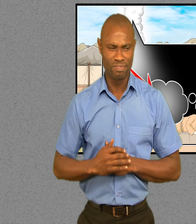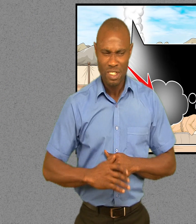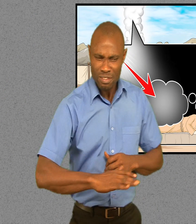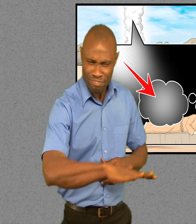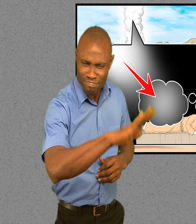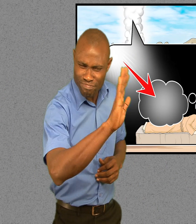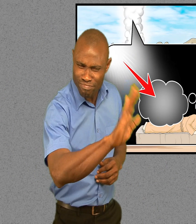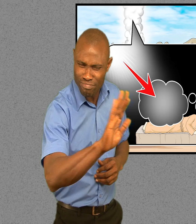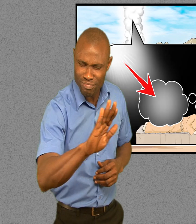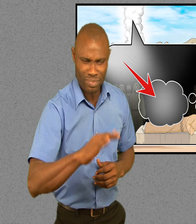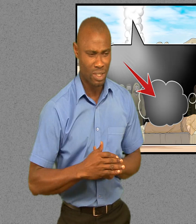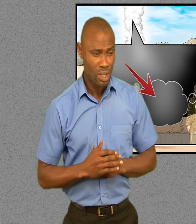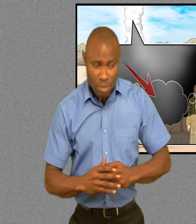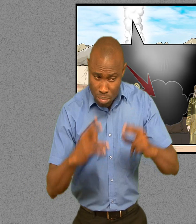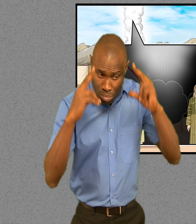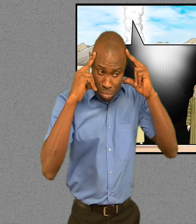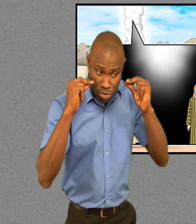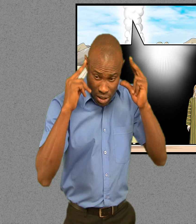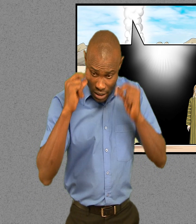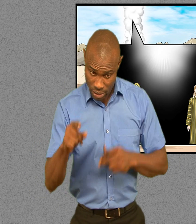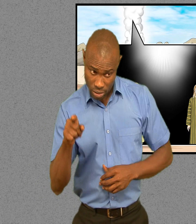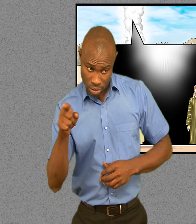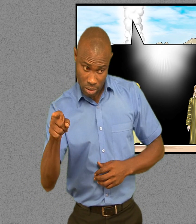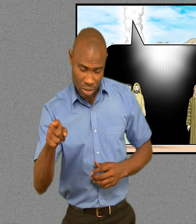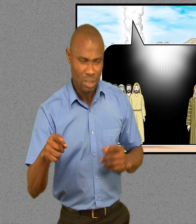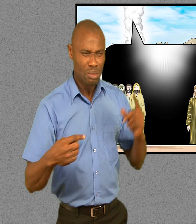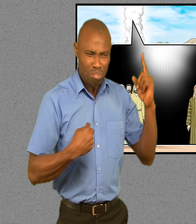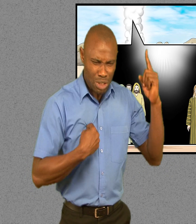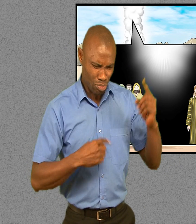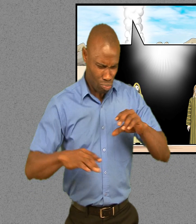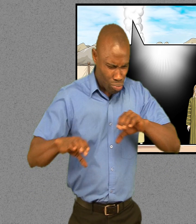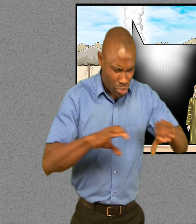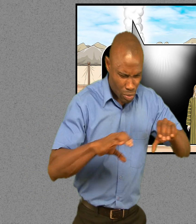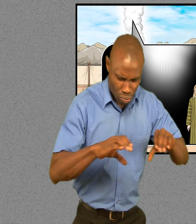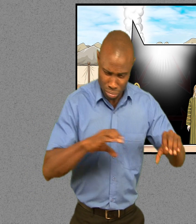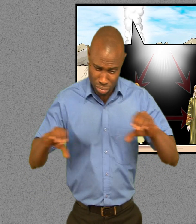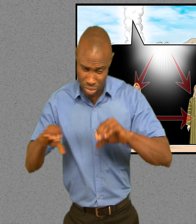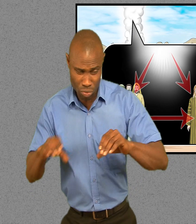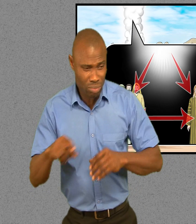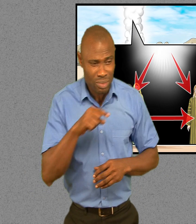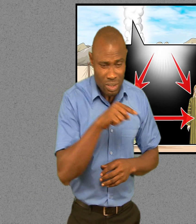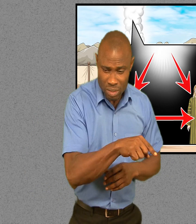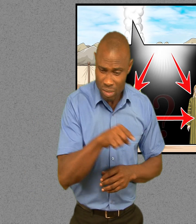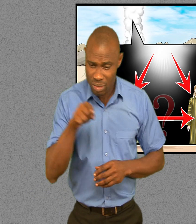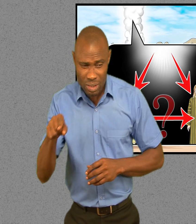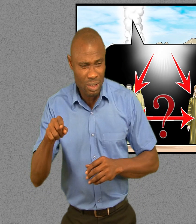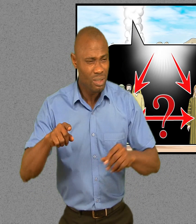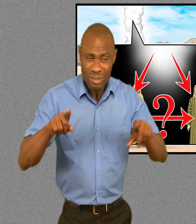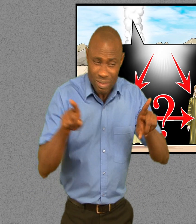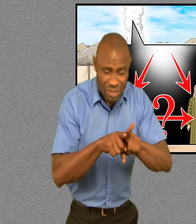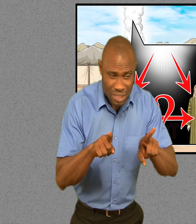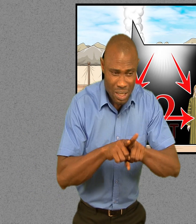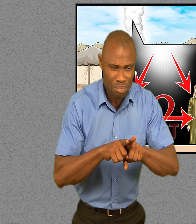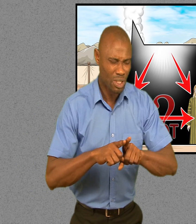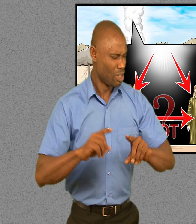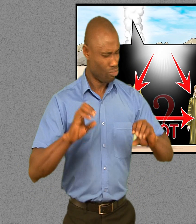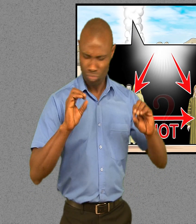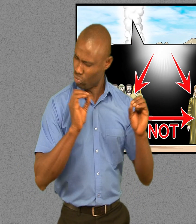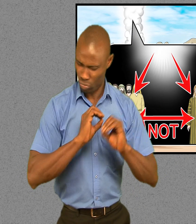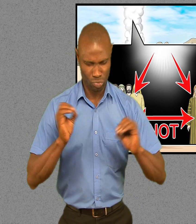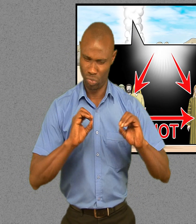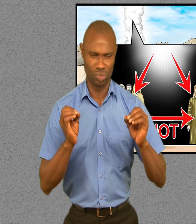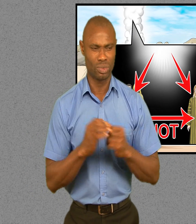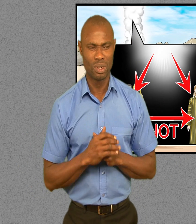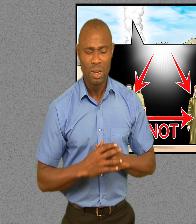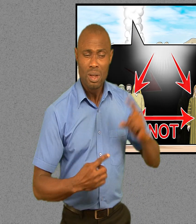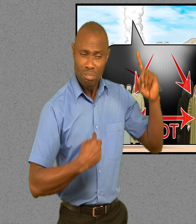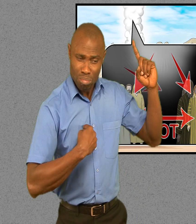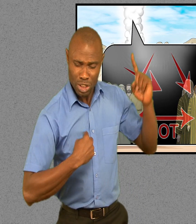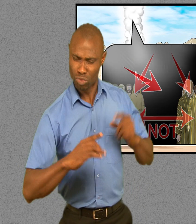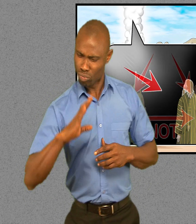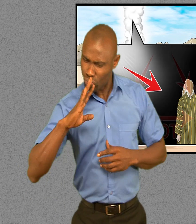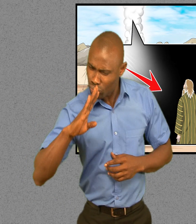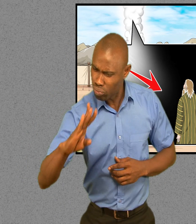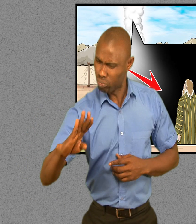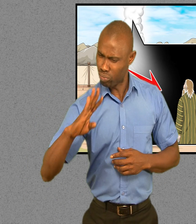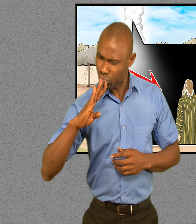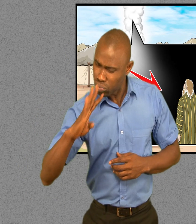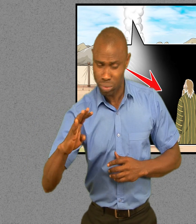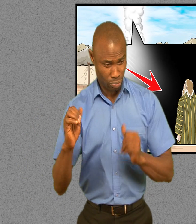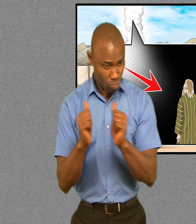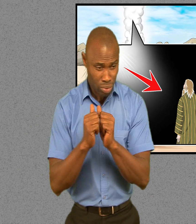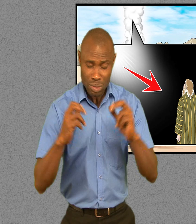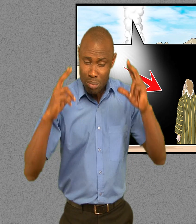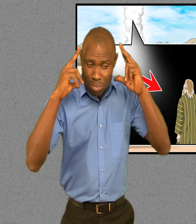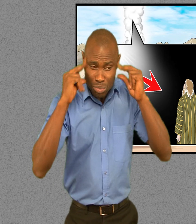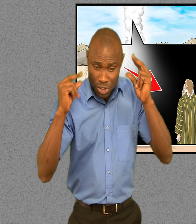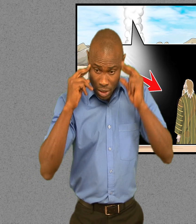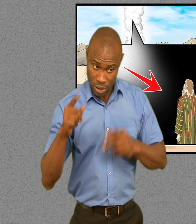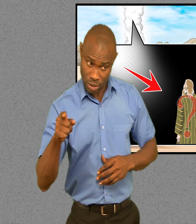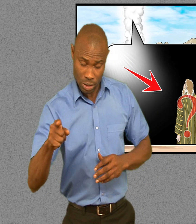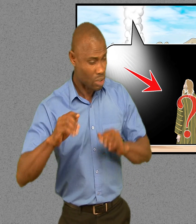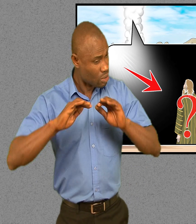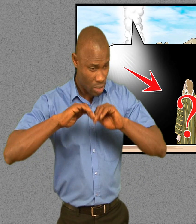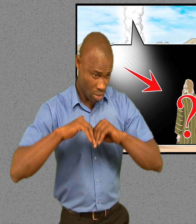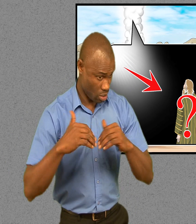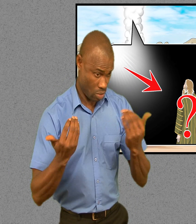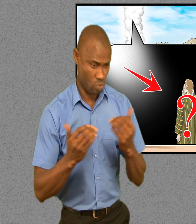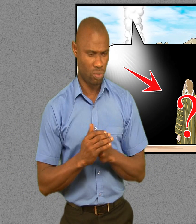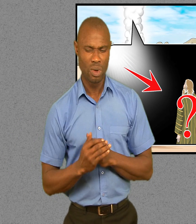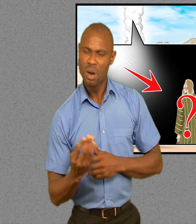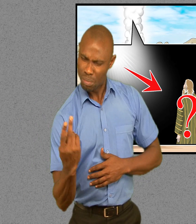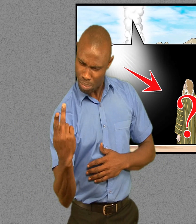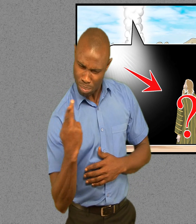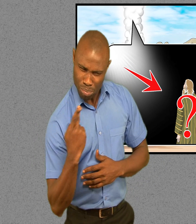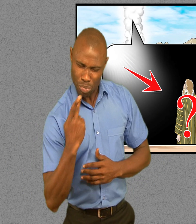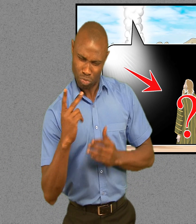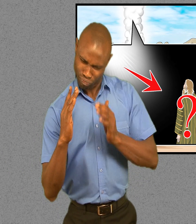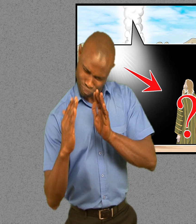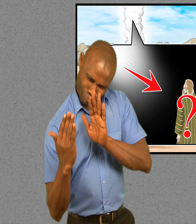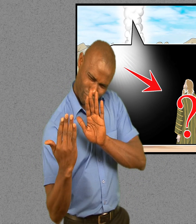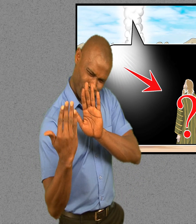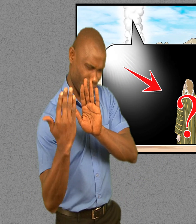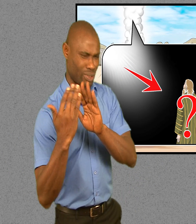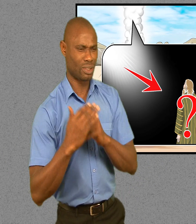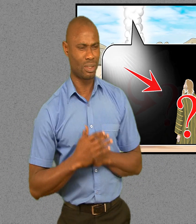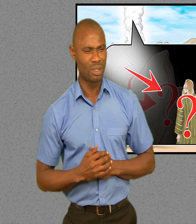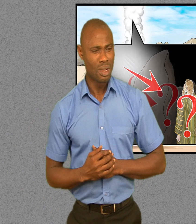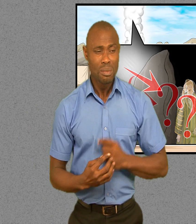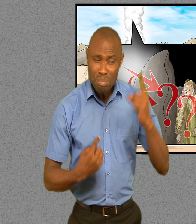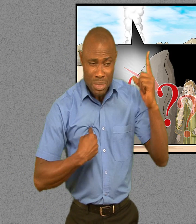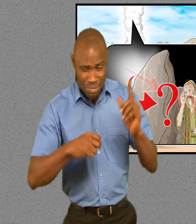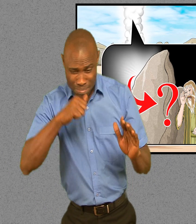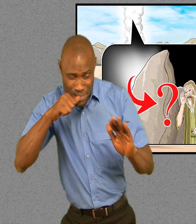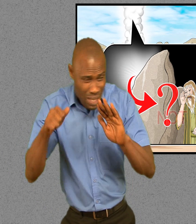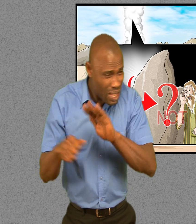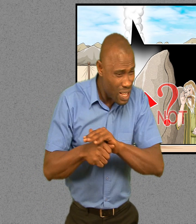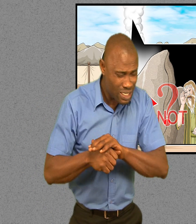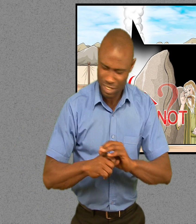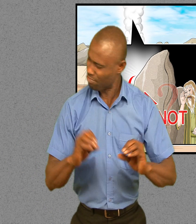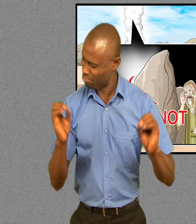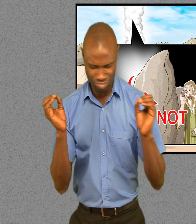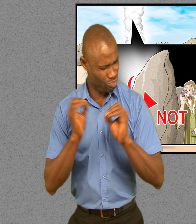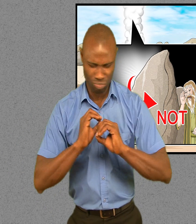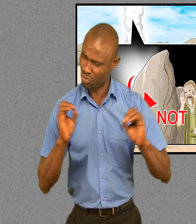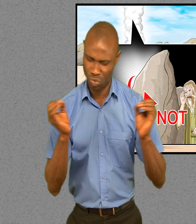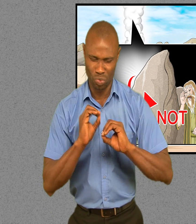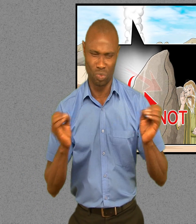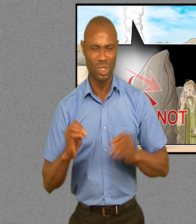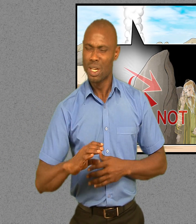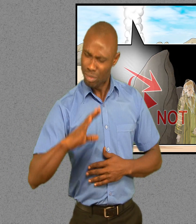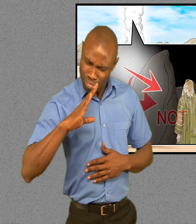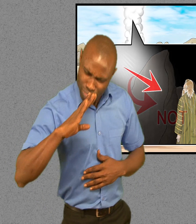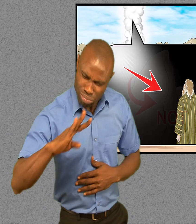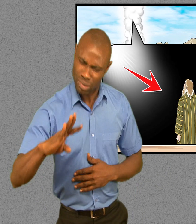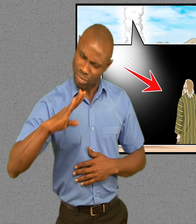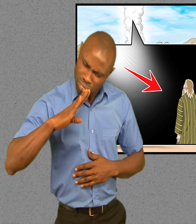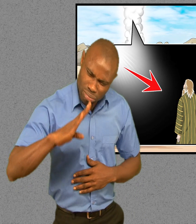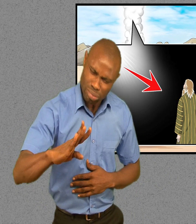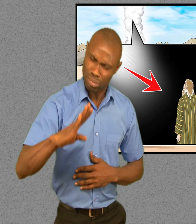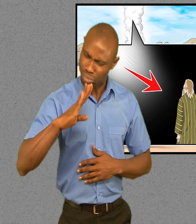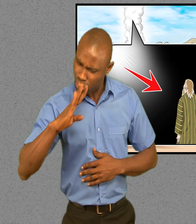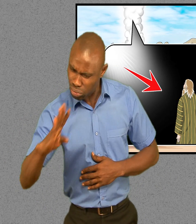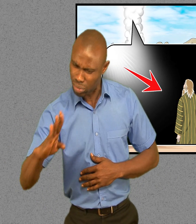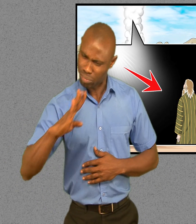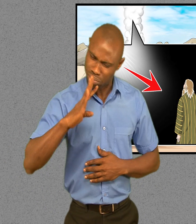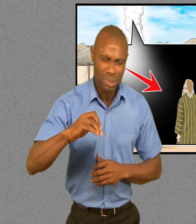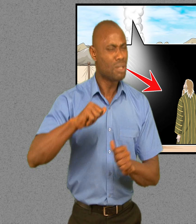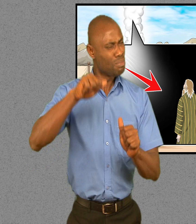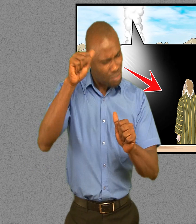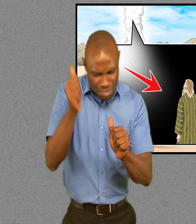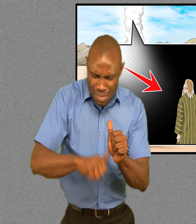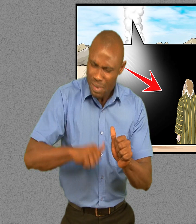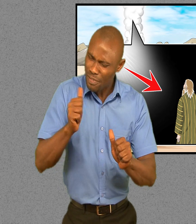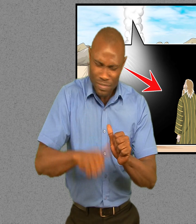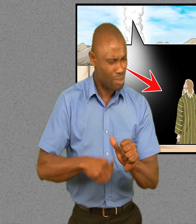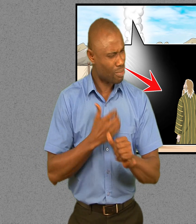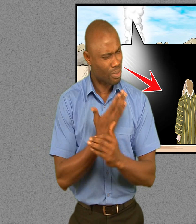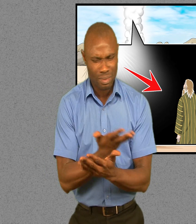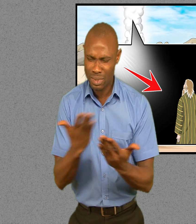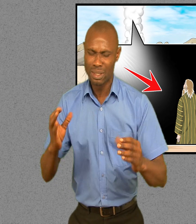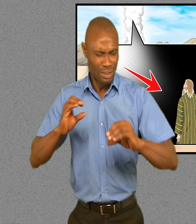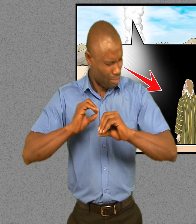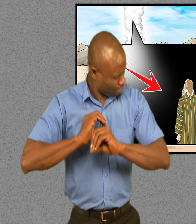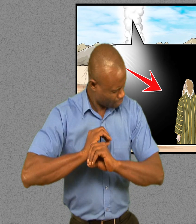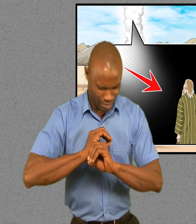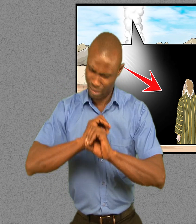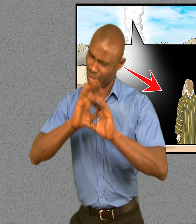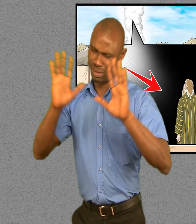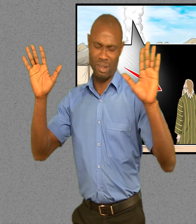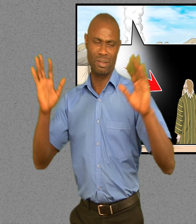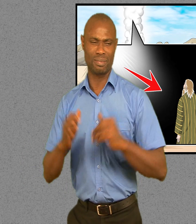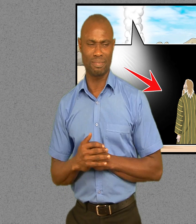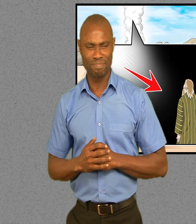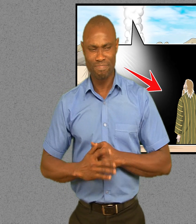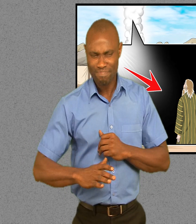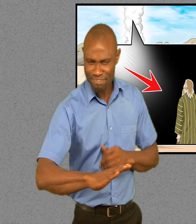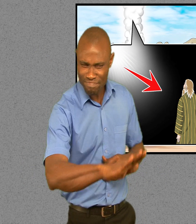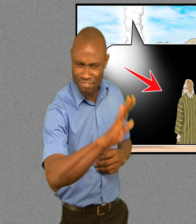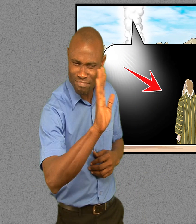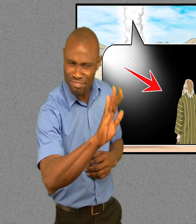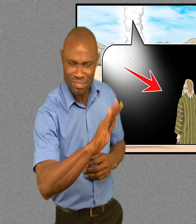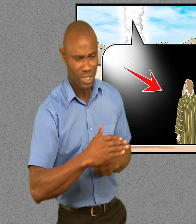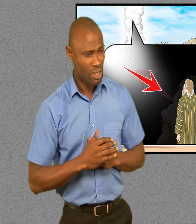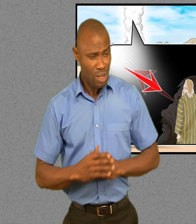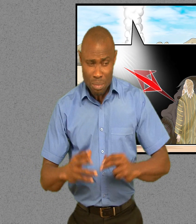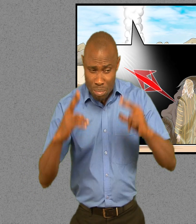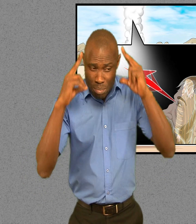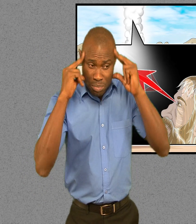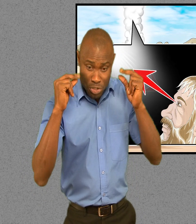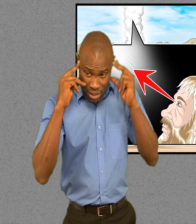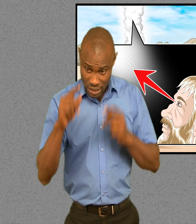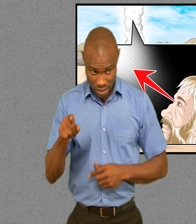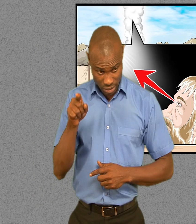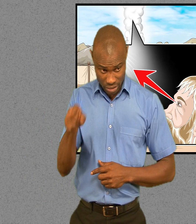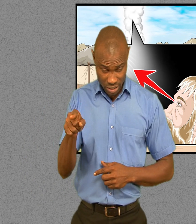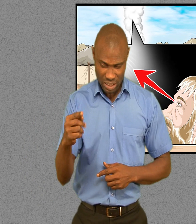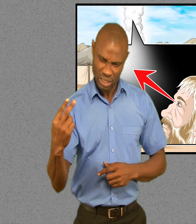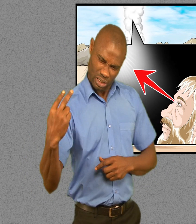But this is not so with My servant Moses; he is faithful in all My house.